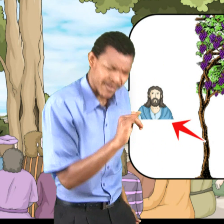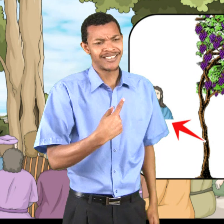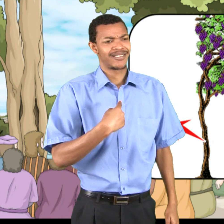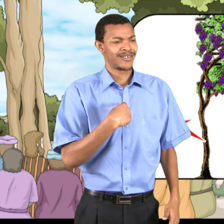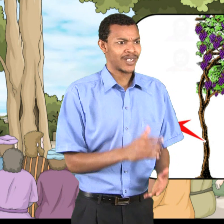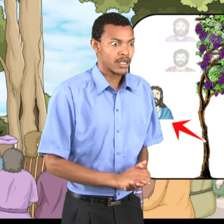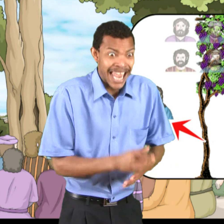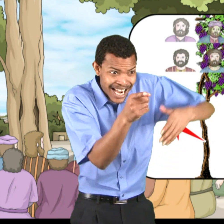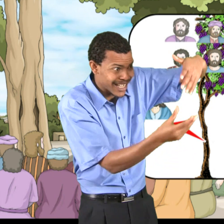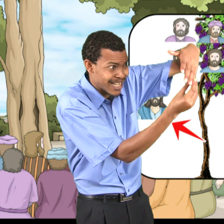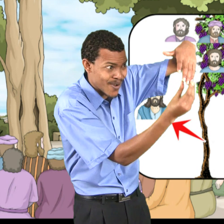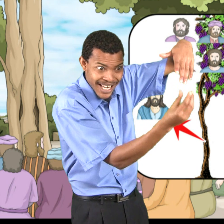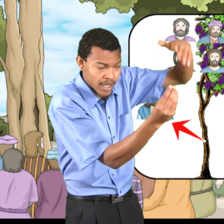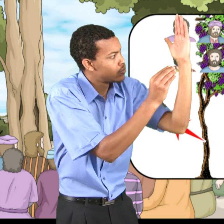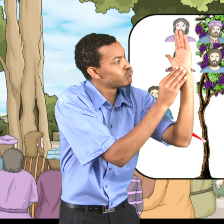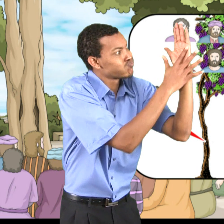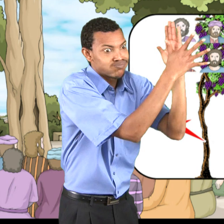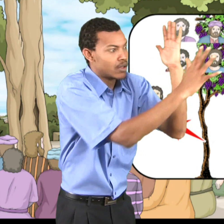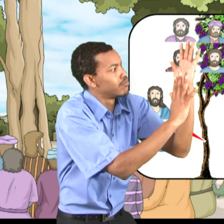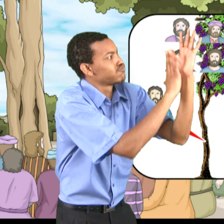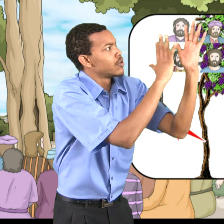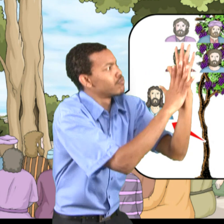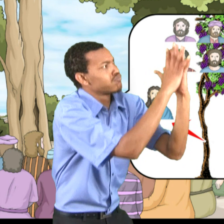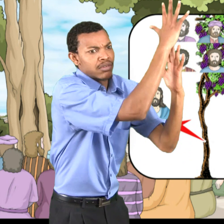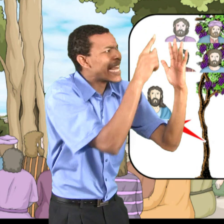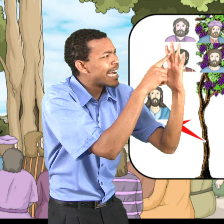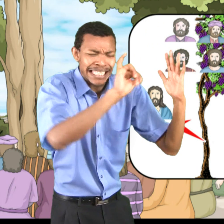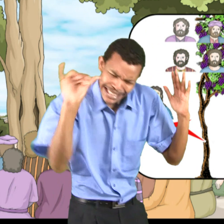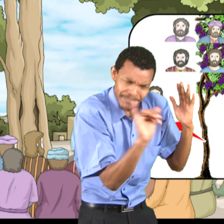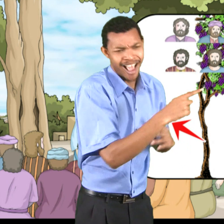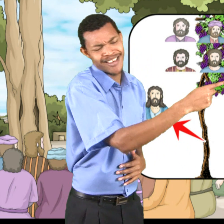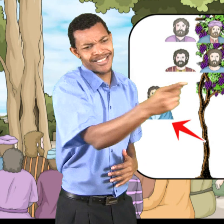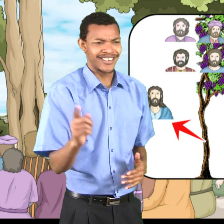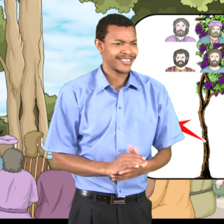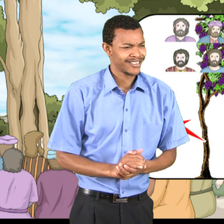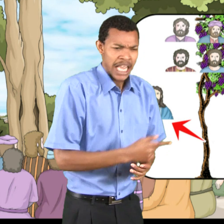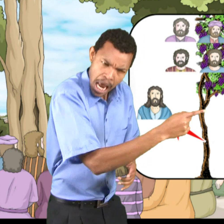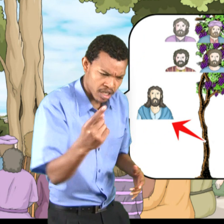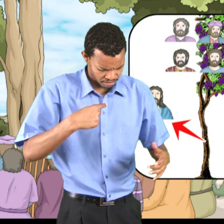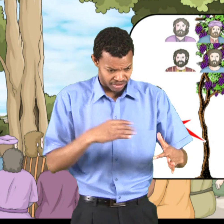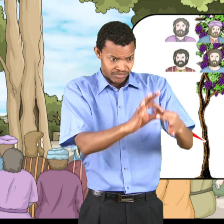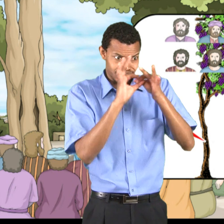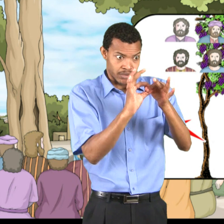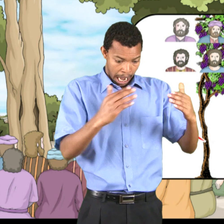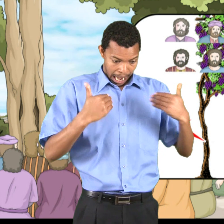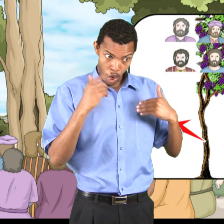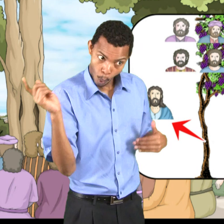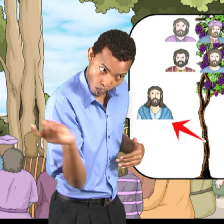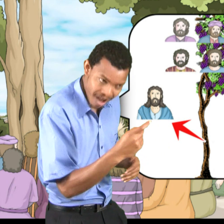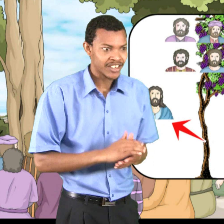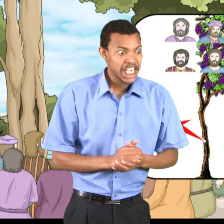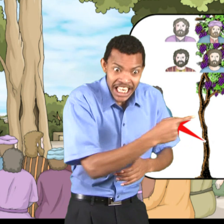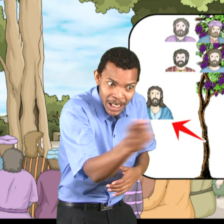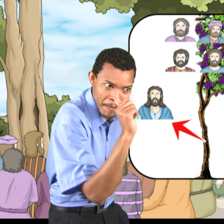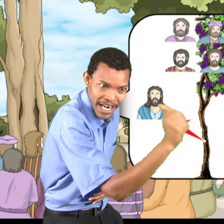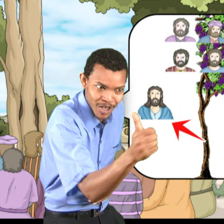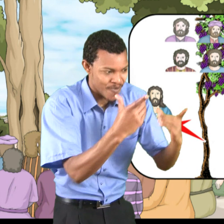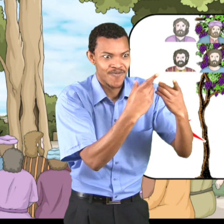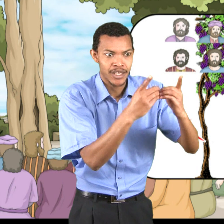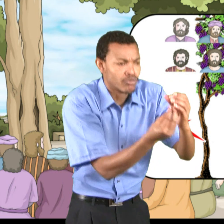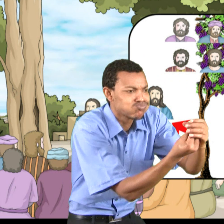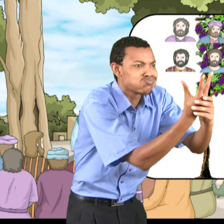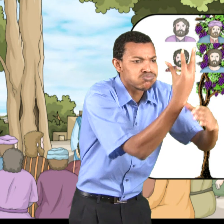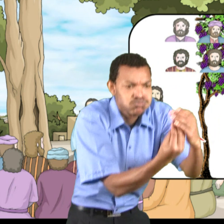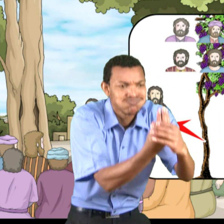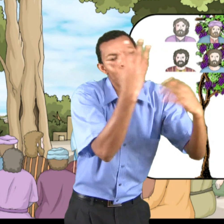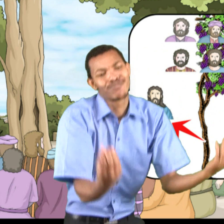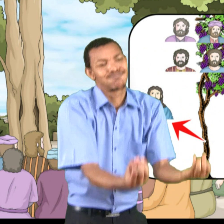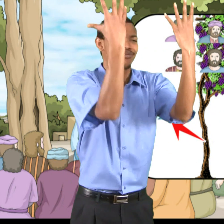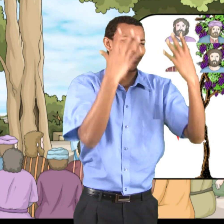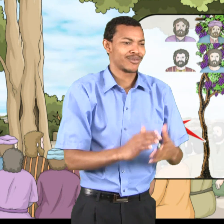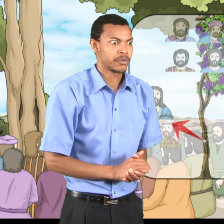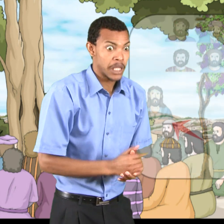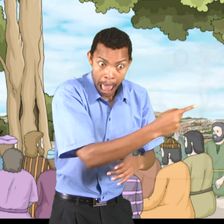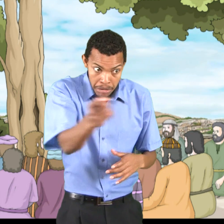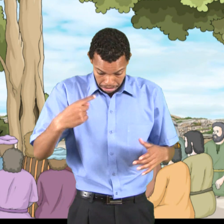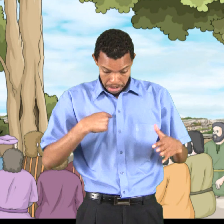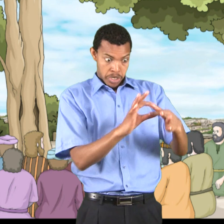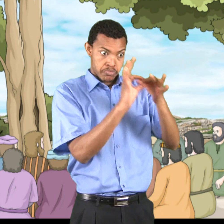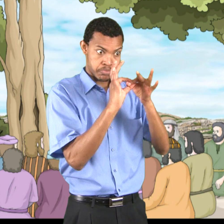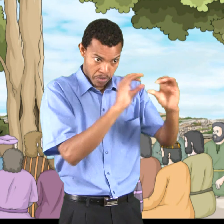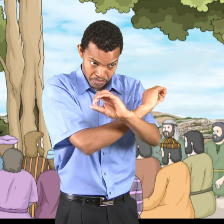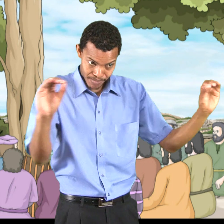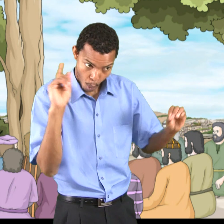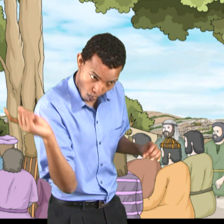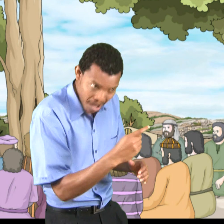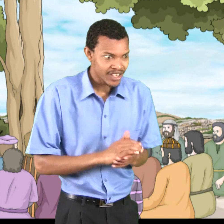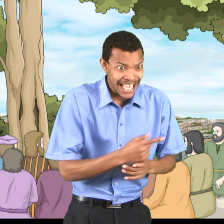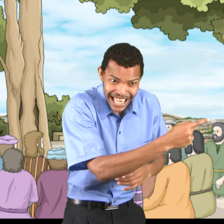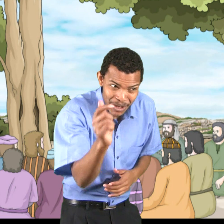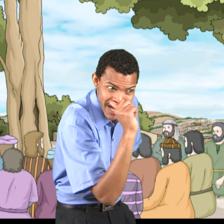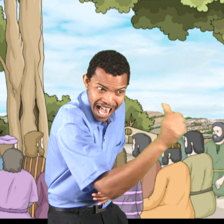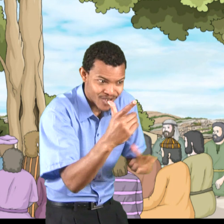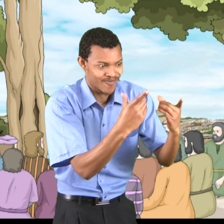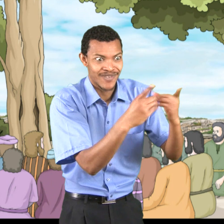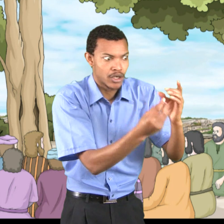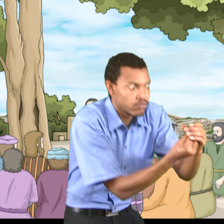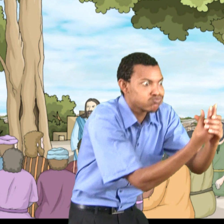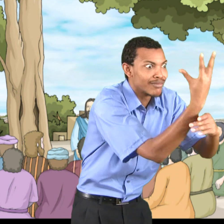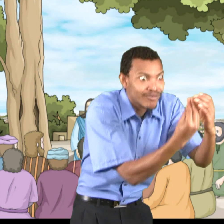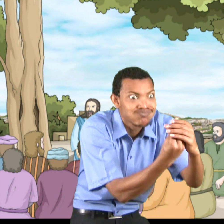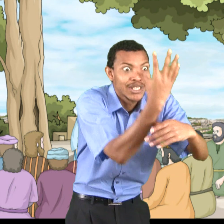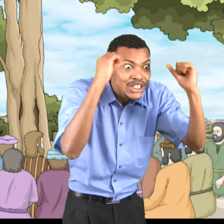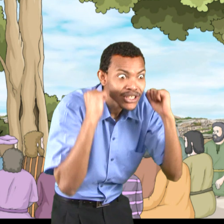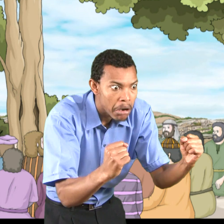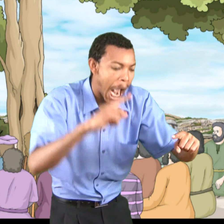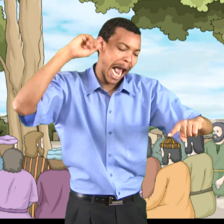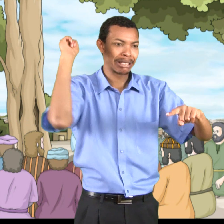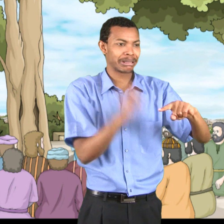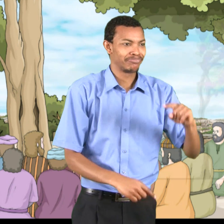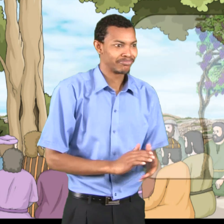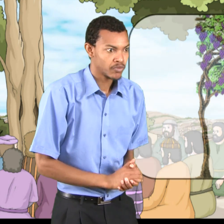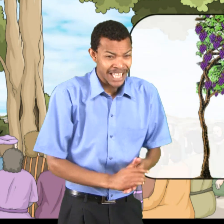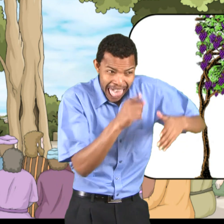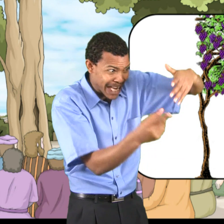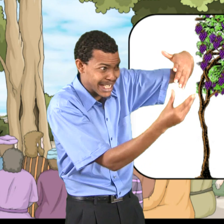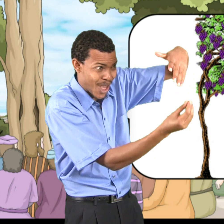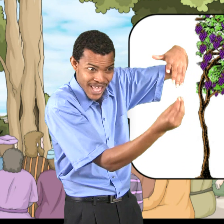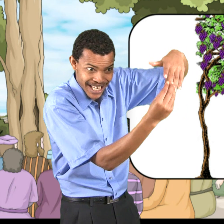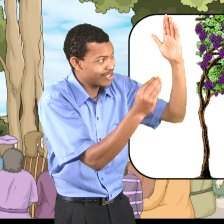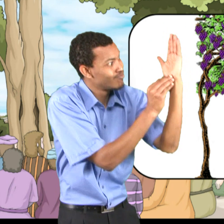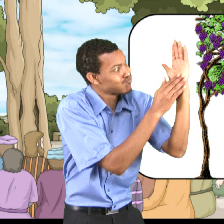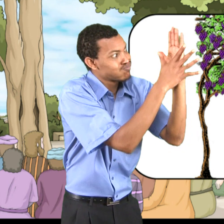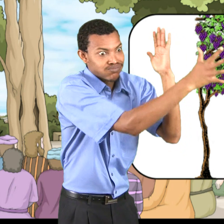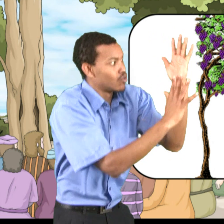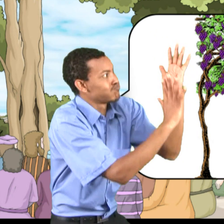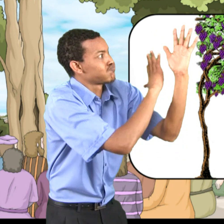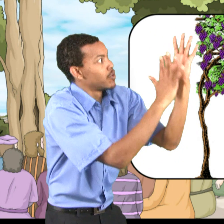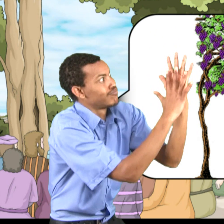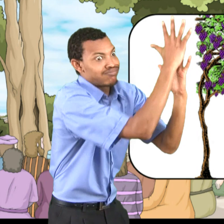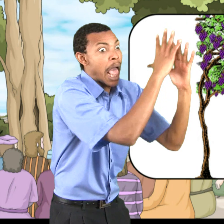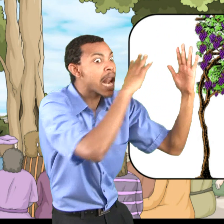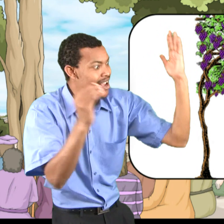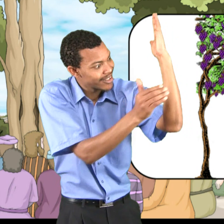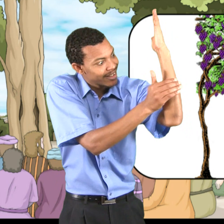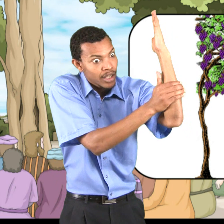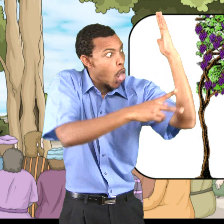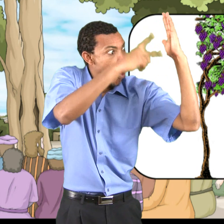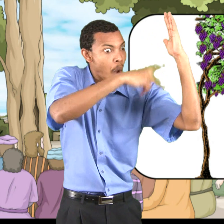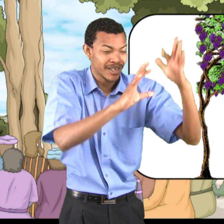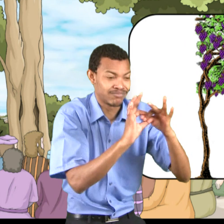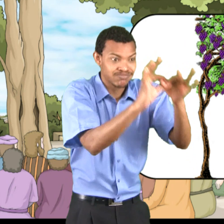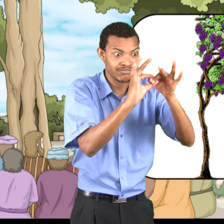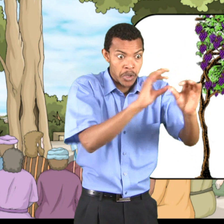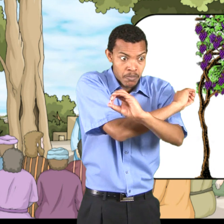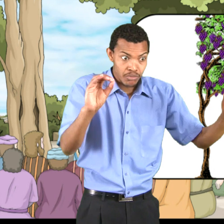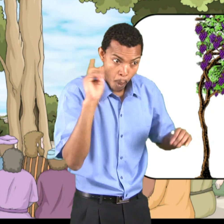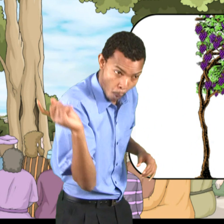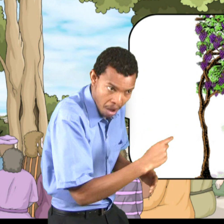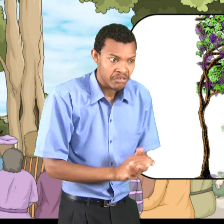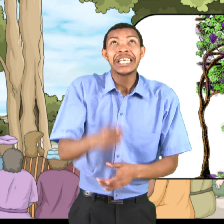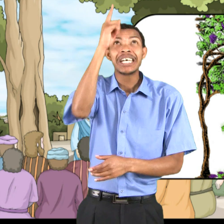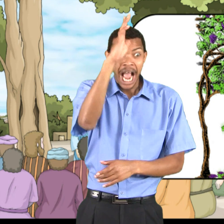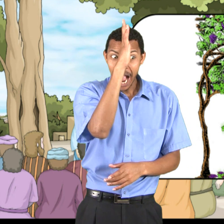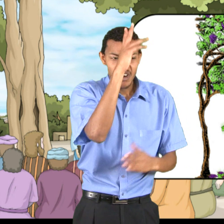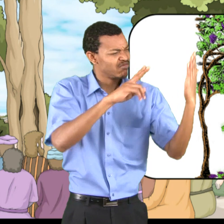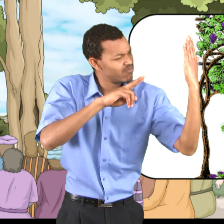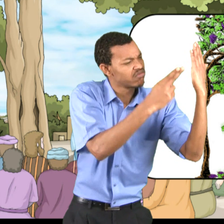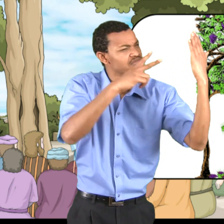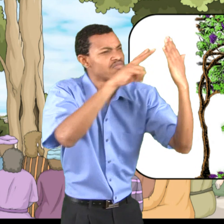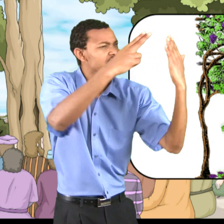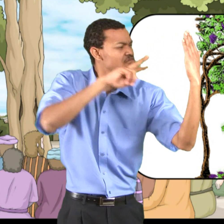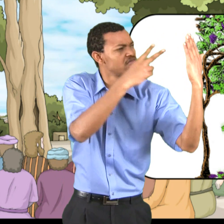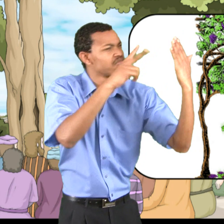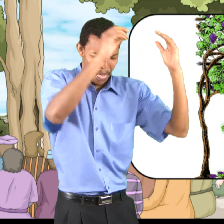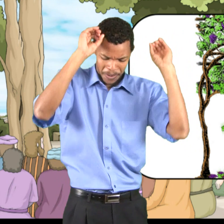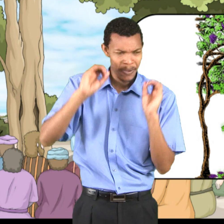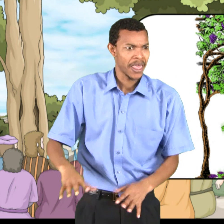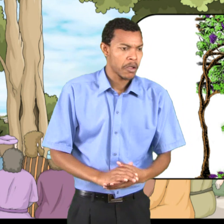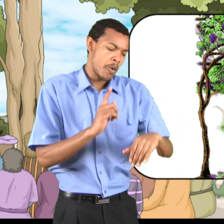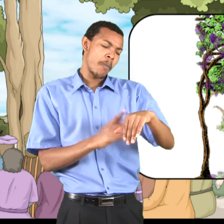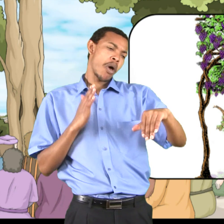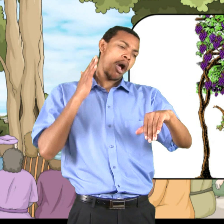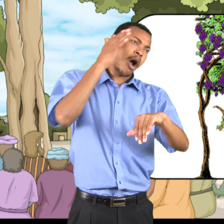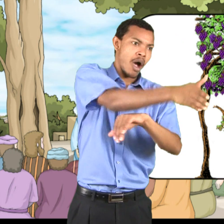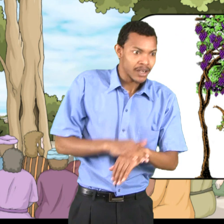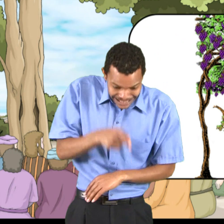I am the vine and you are the branches. The one who remains in Me, and I in him, will bear much fruit. For apart from Me you can do nothing.